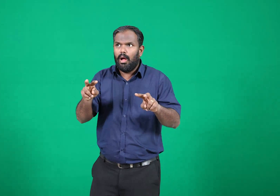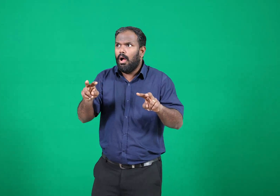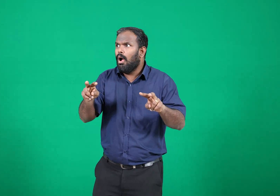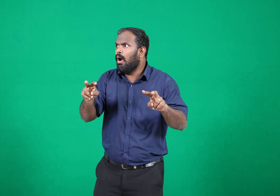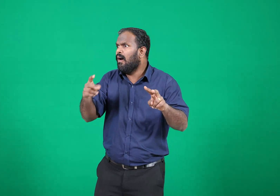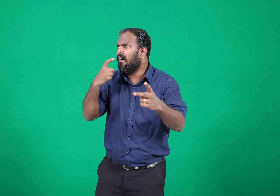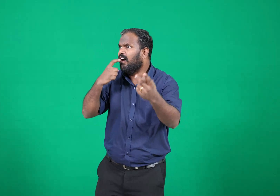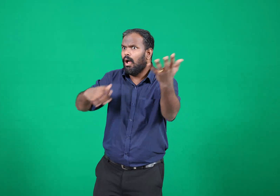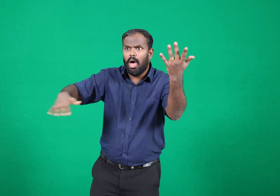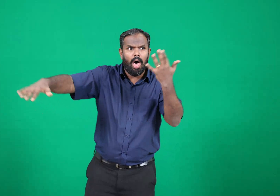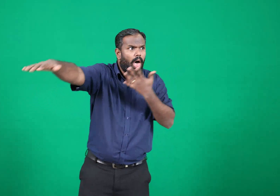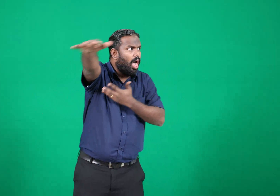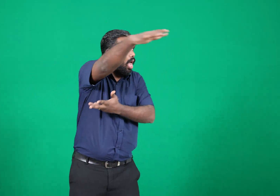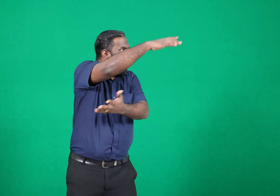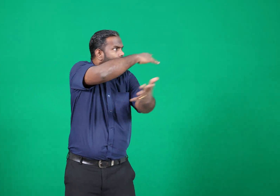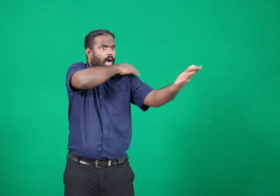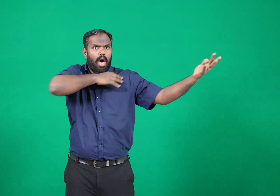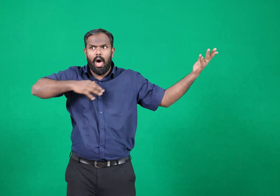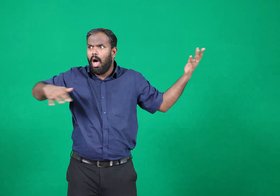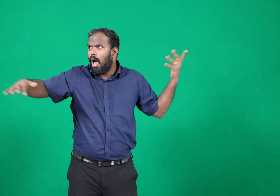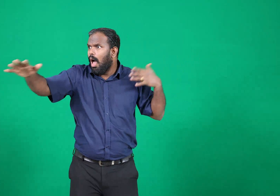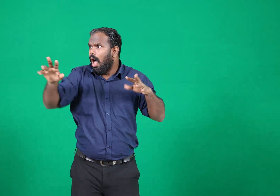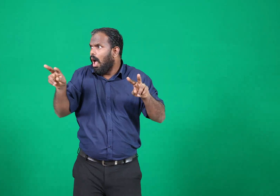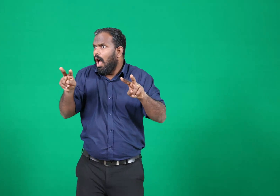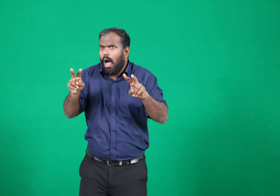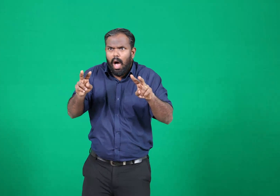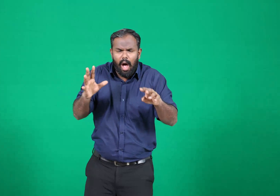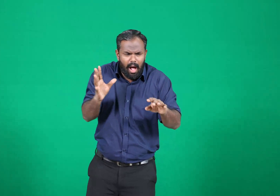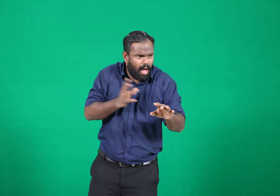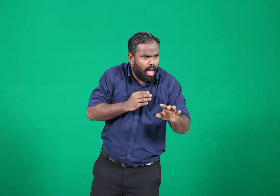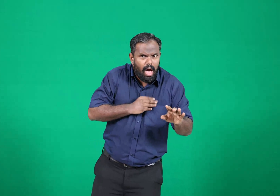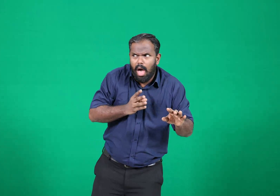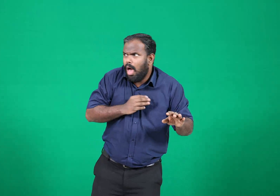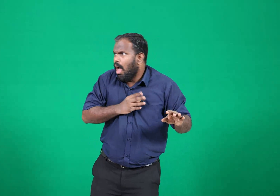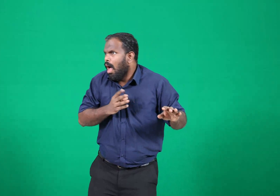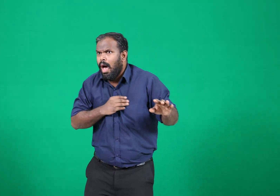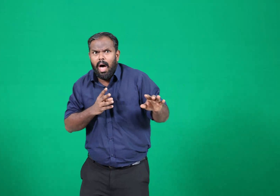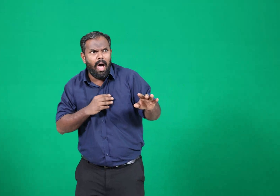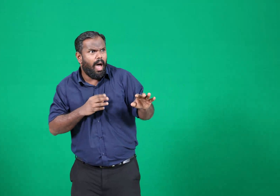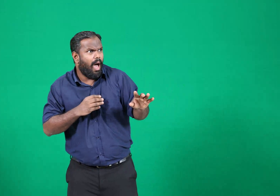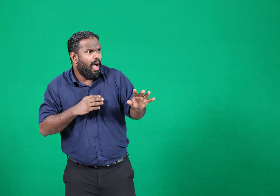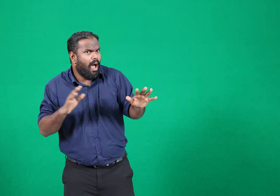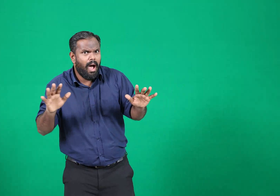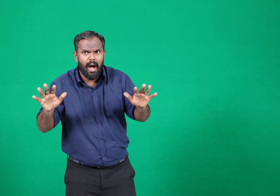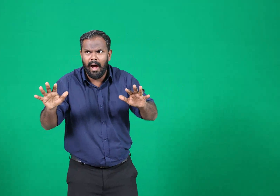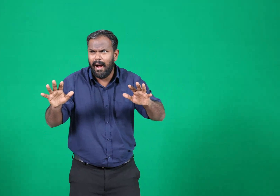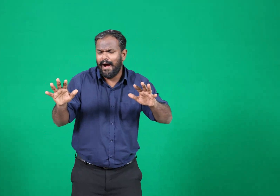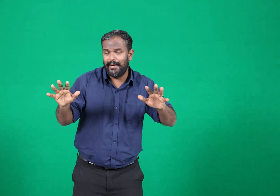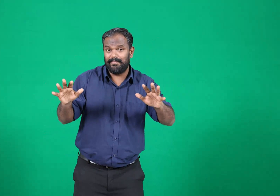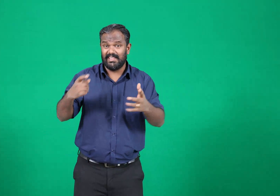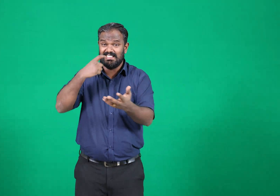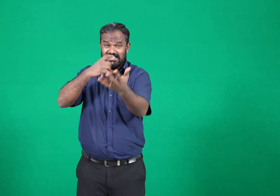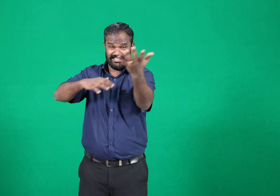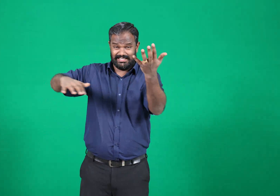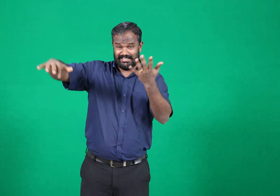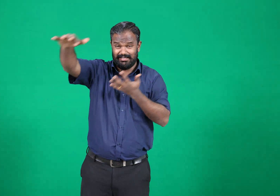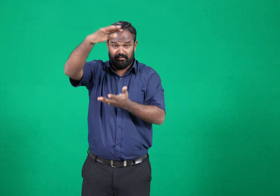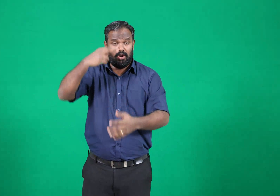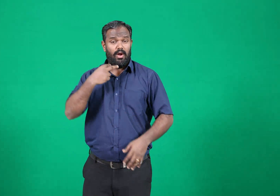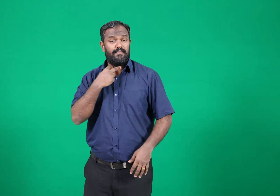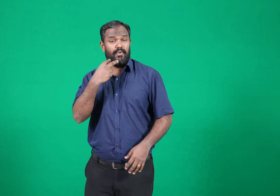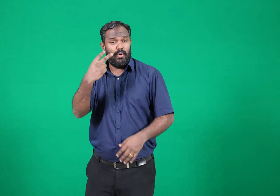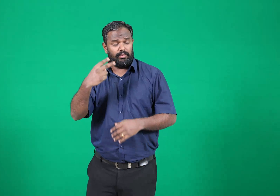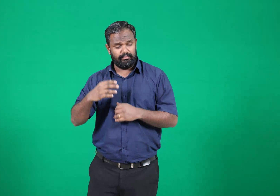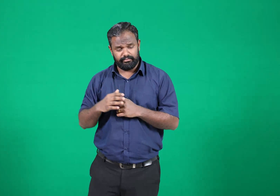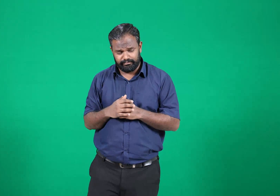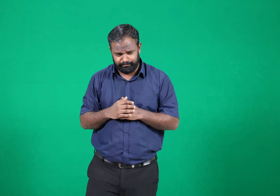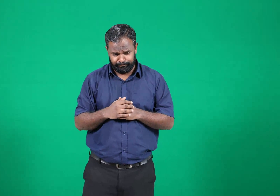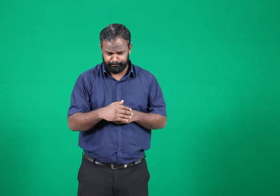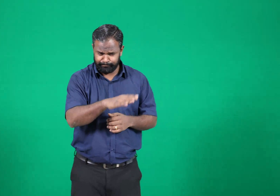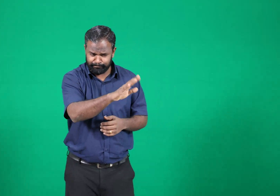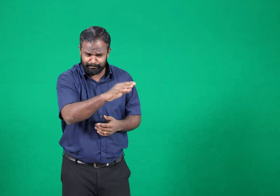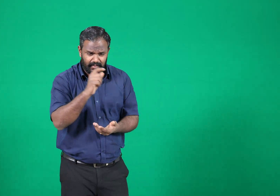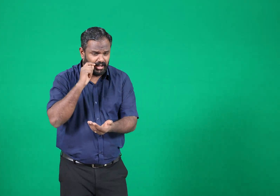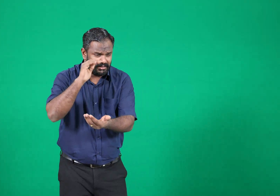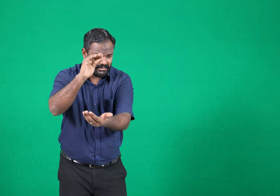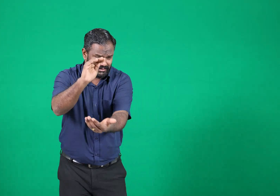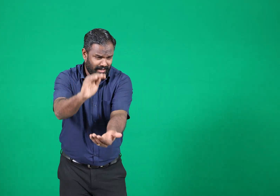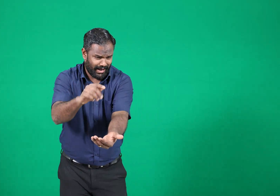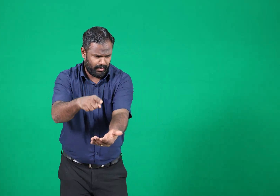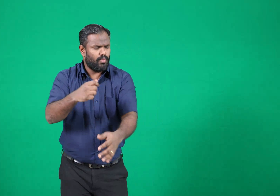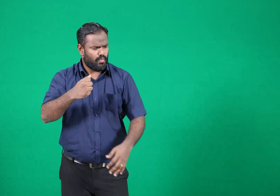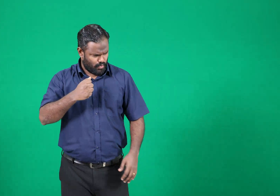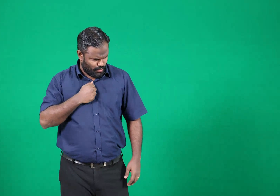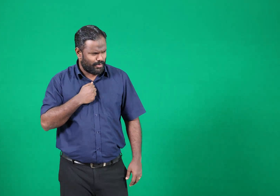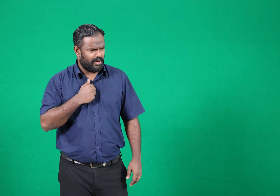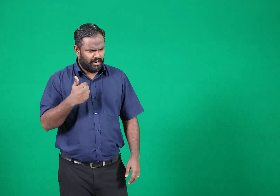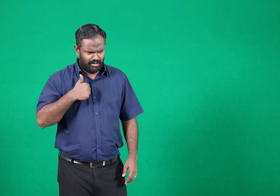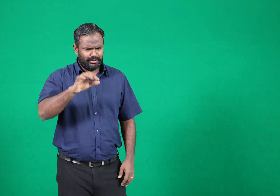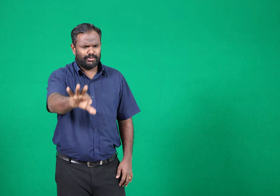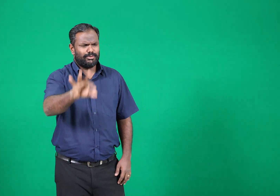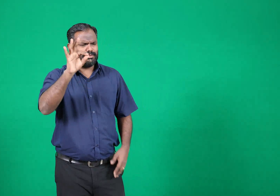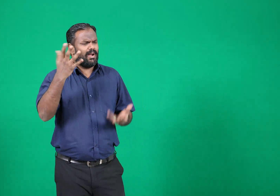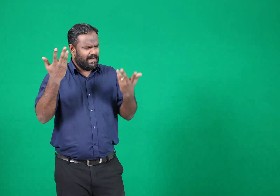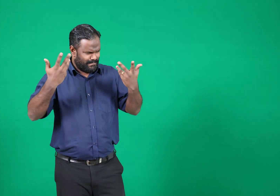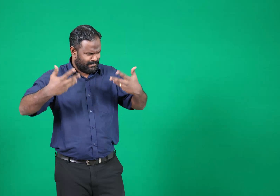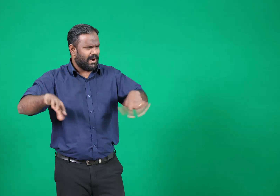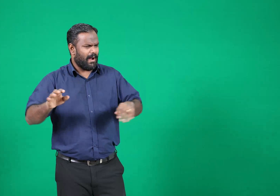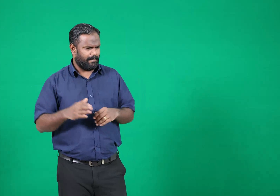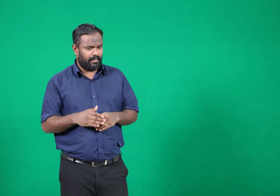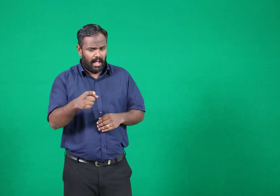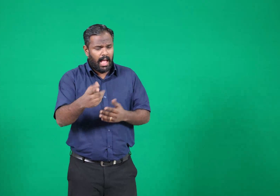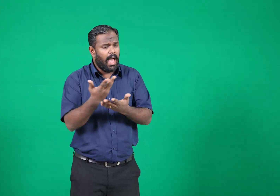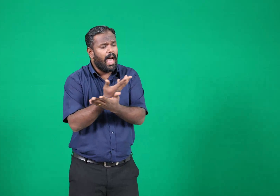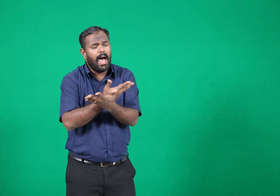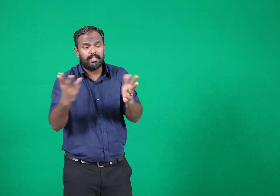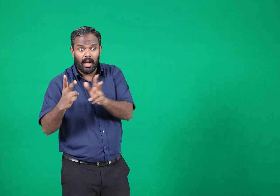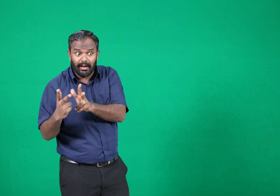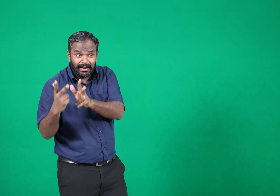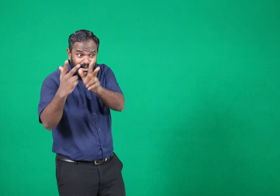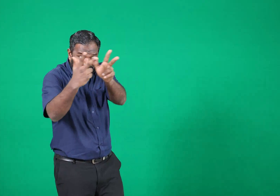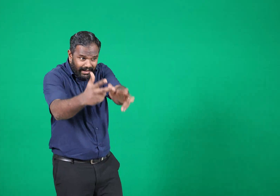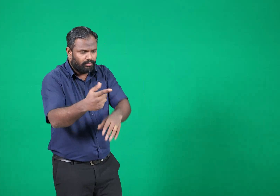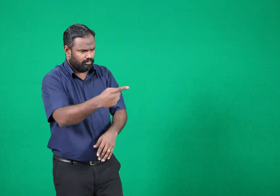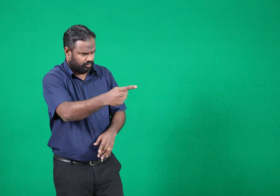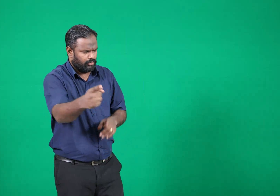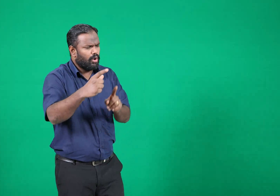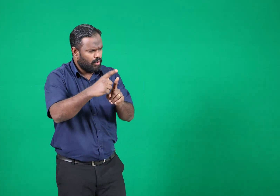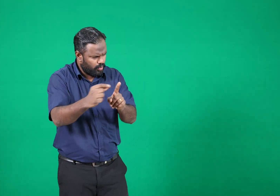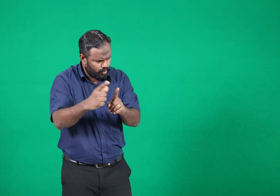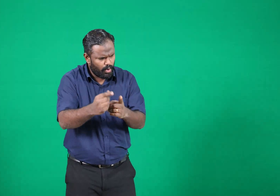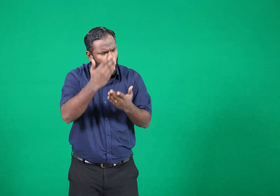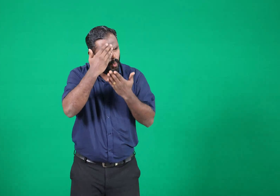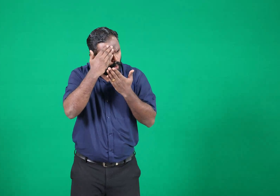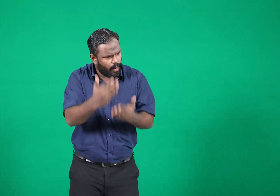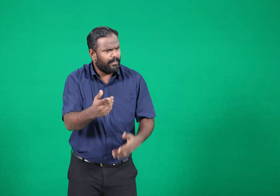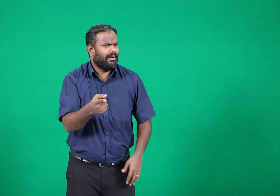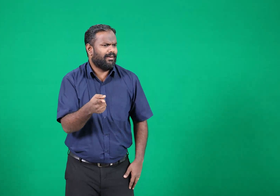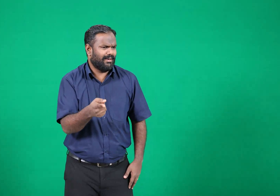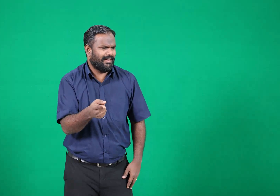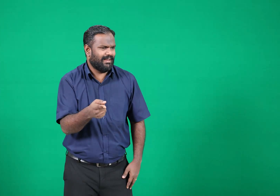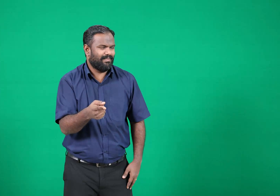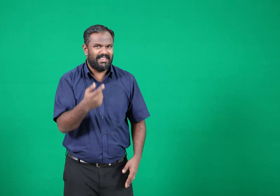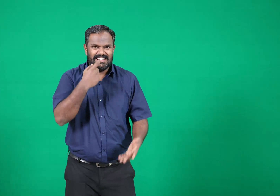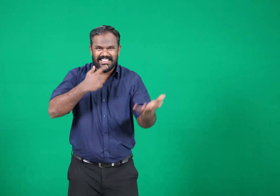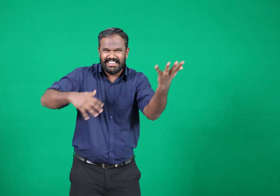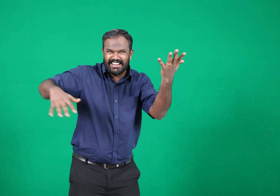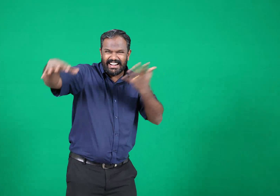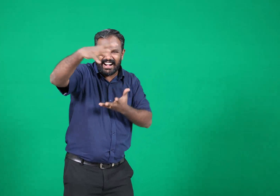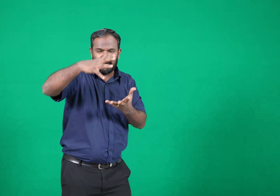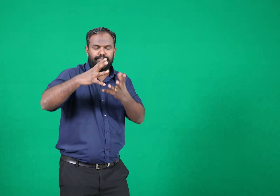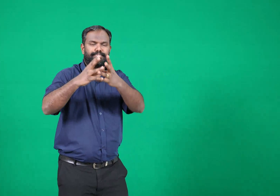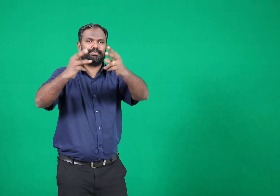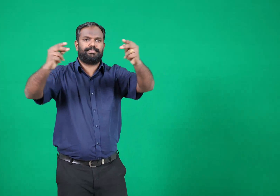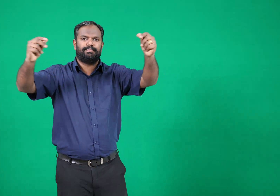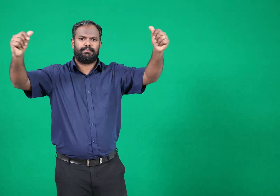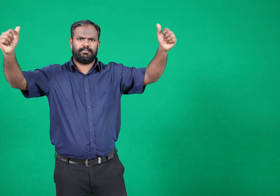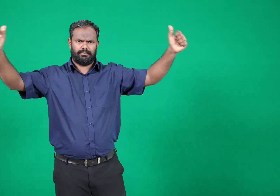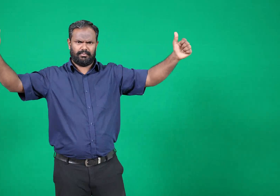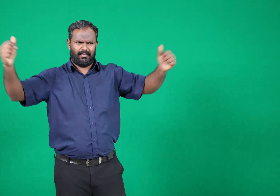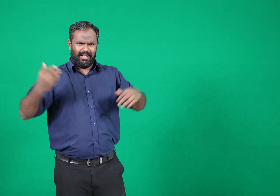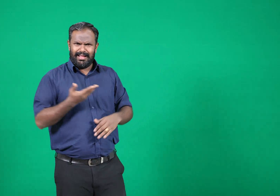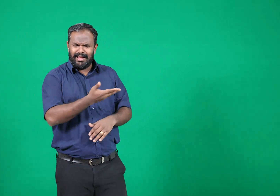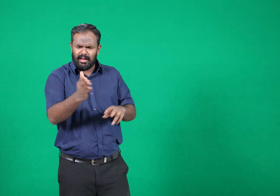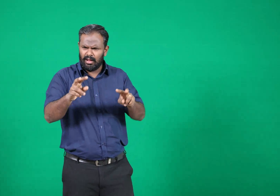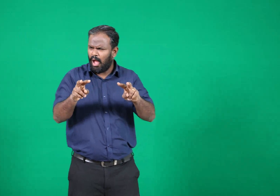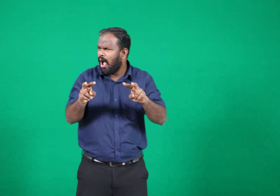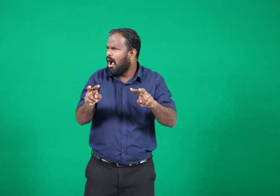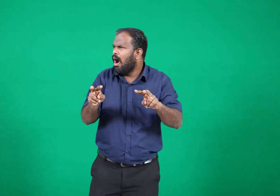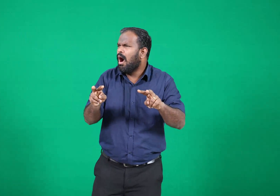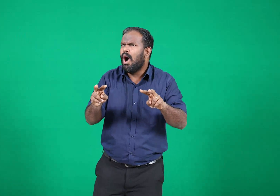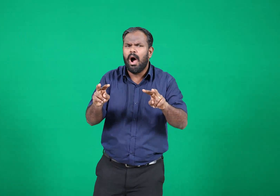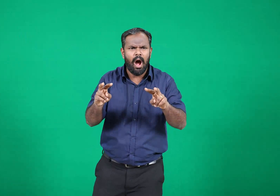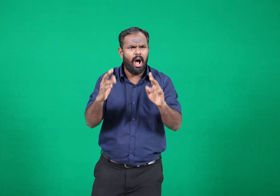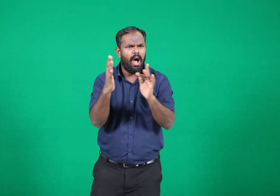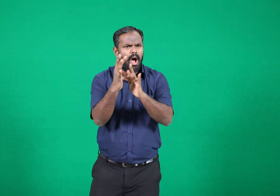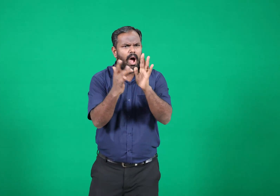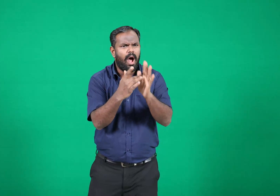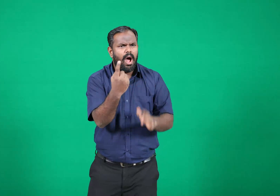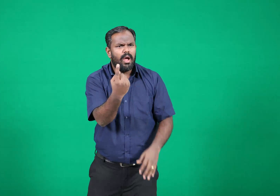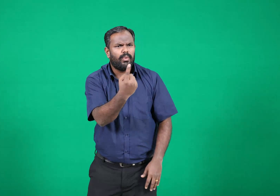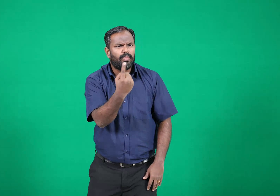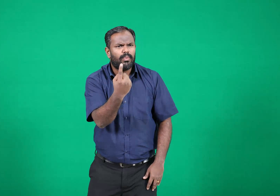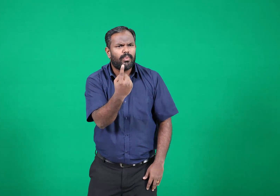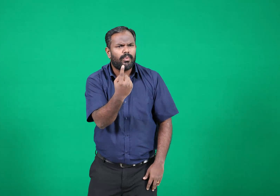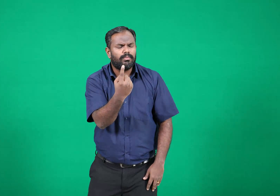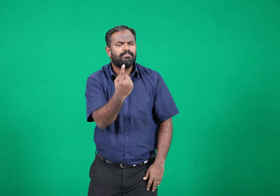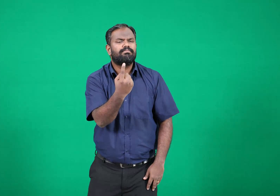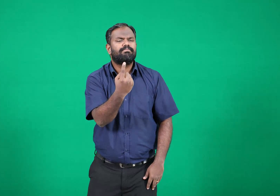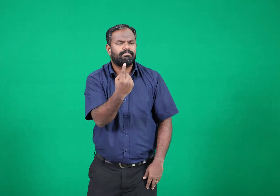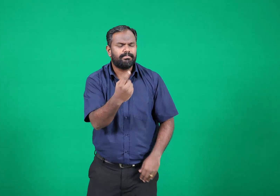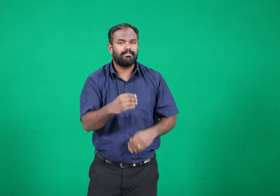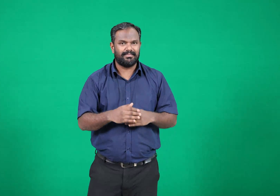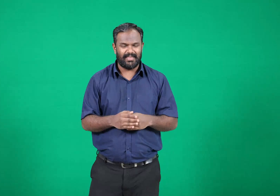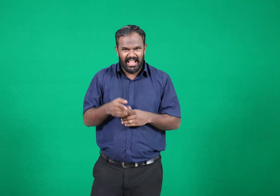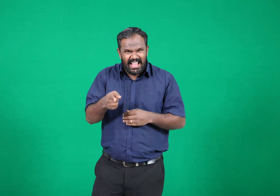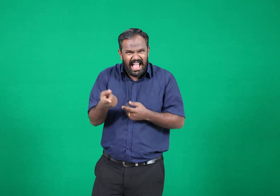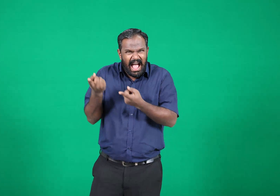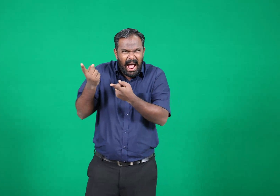And a voice came from the cloud, saying, "This is My Son, whom I have chosen. Listen to Him!" After the voice had spoken, only Jesus was present with them.